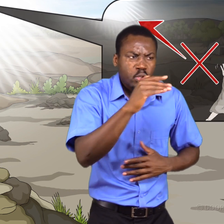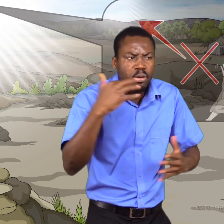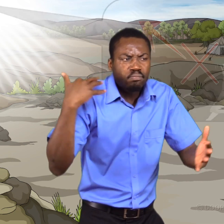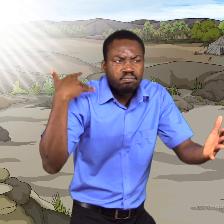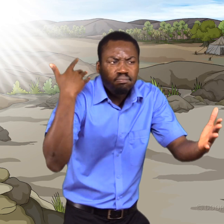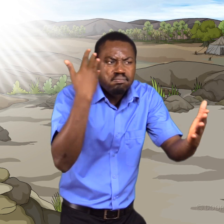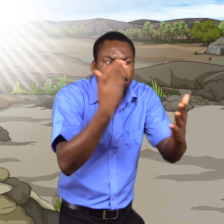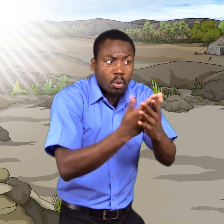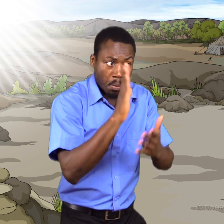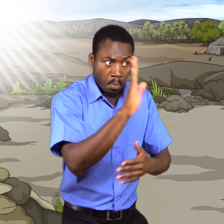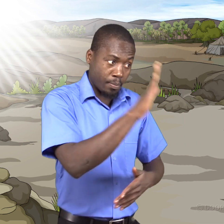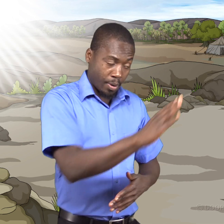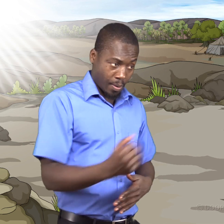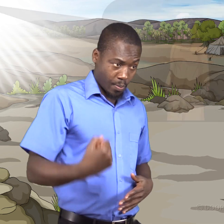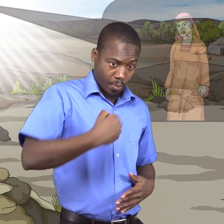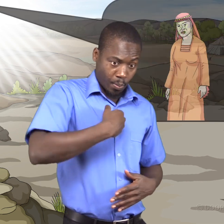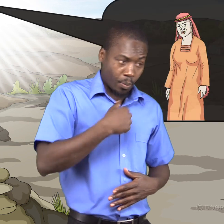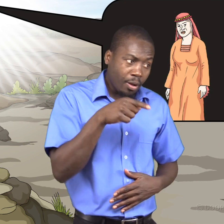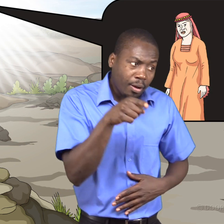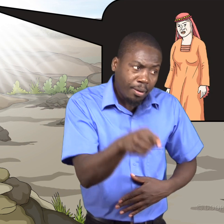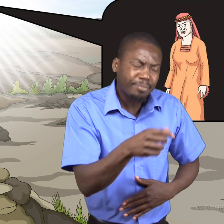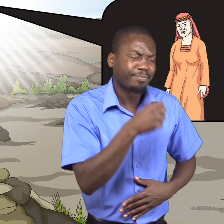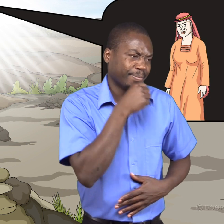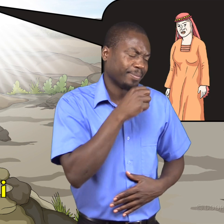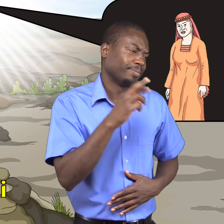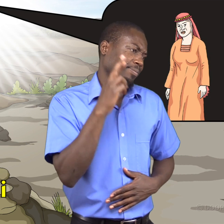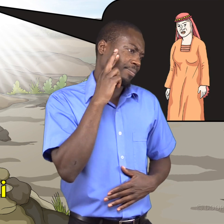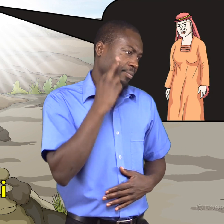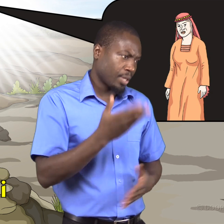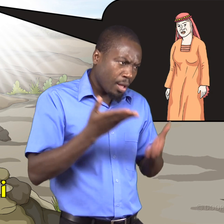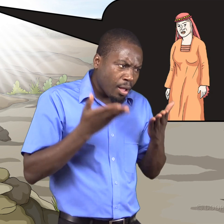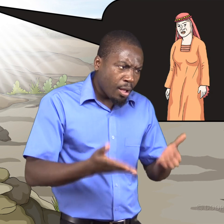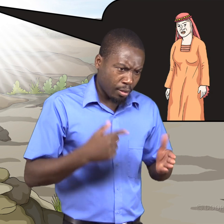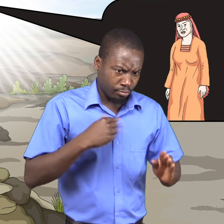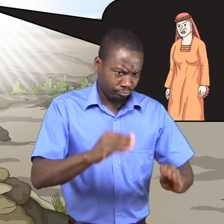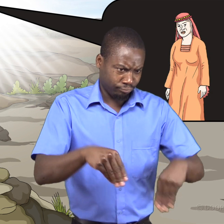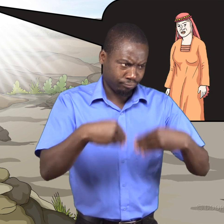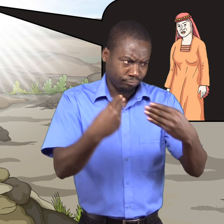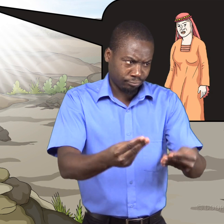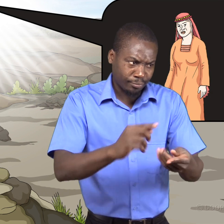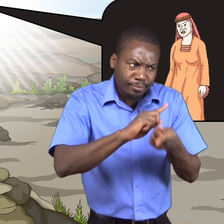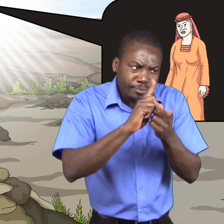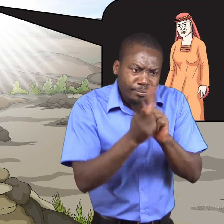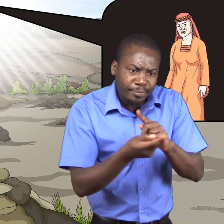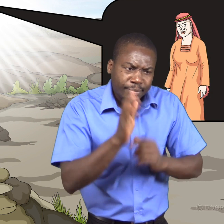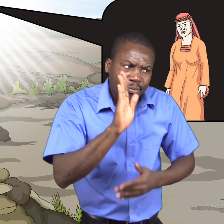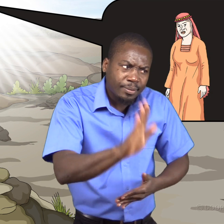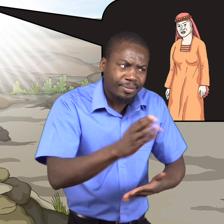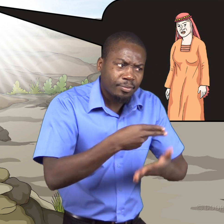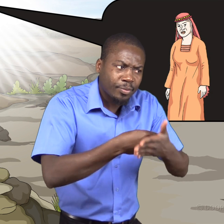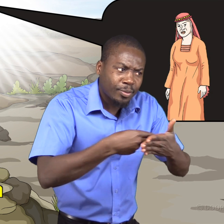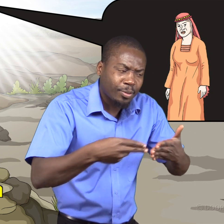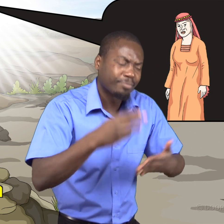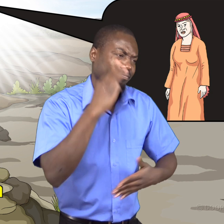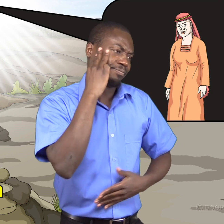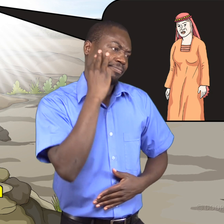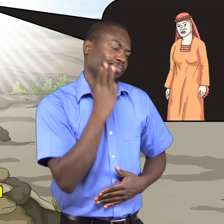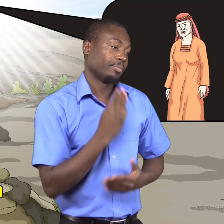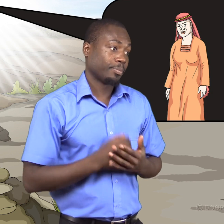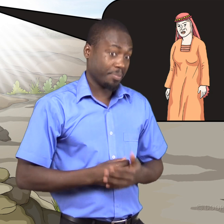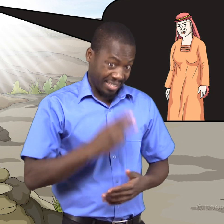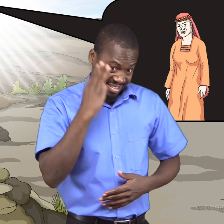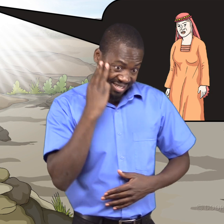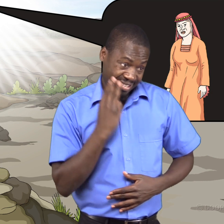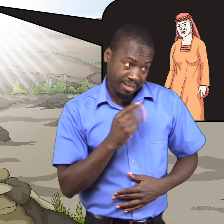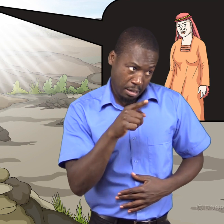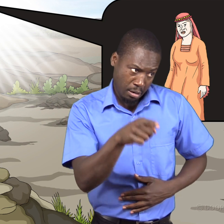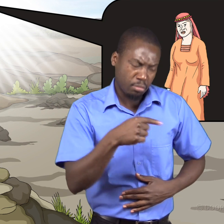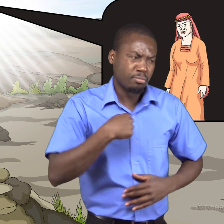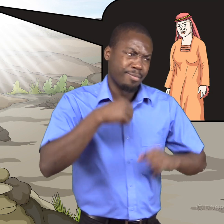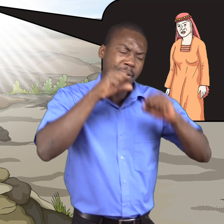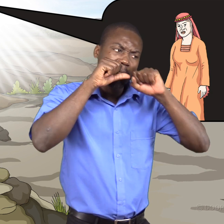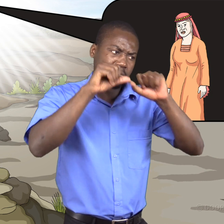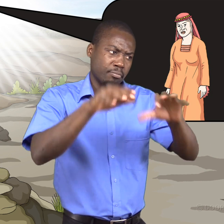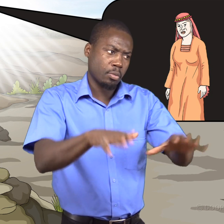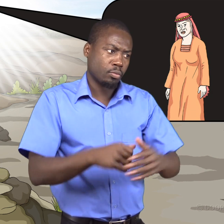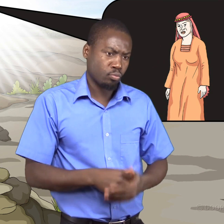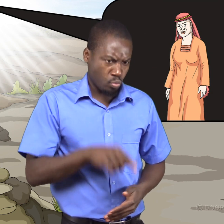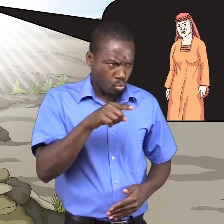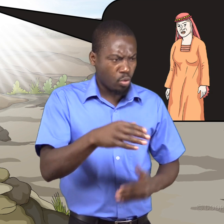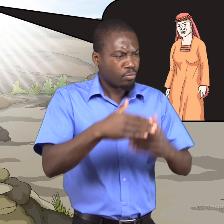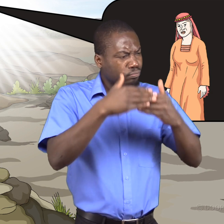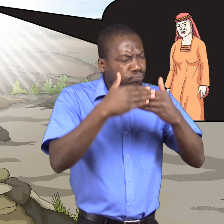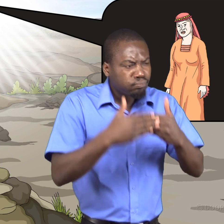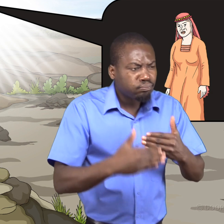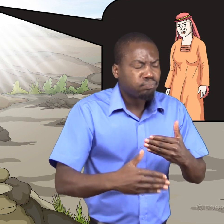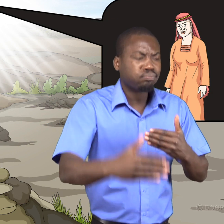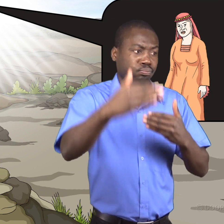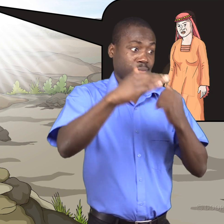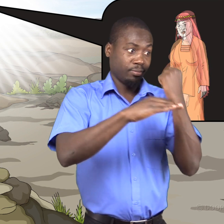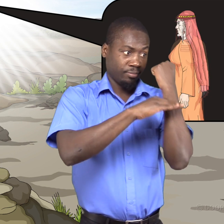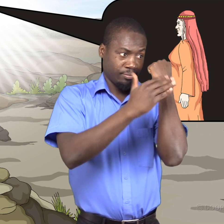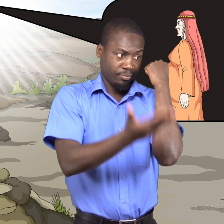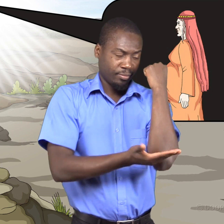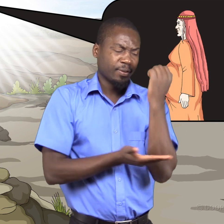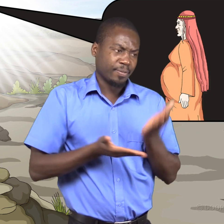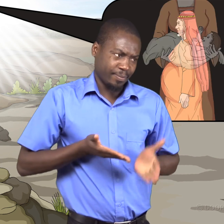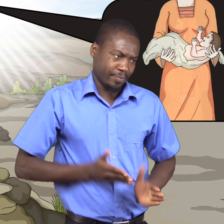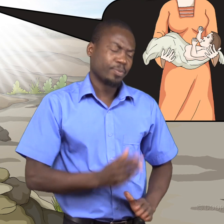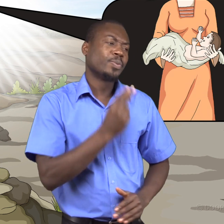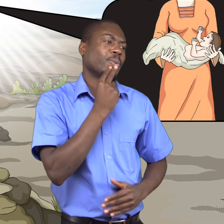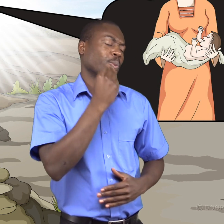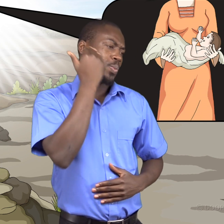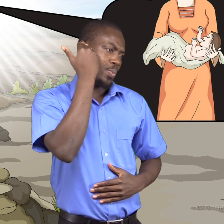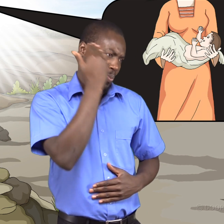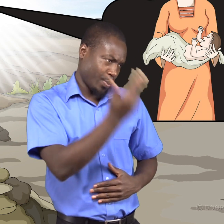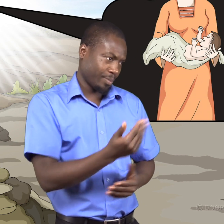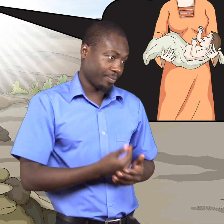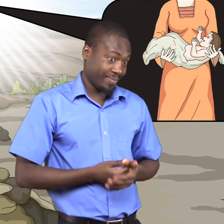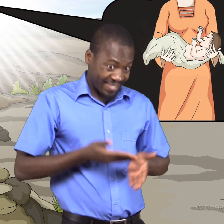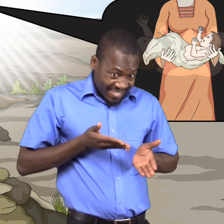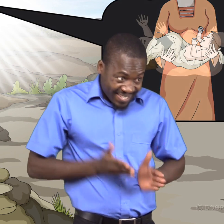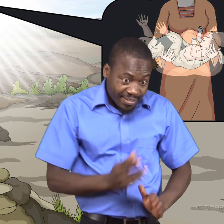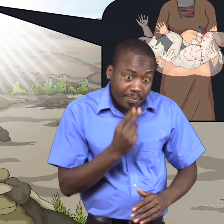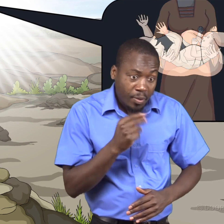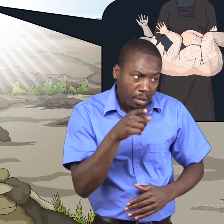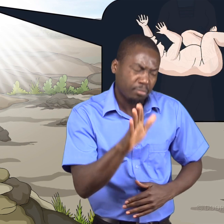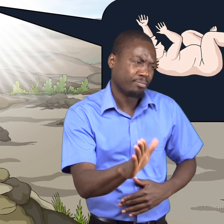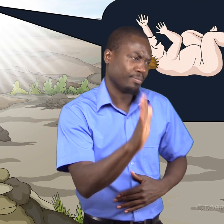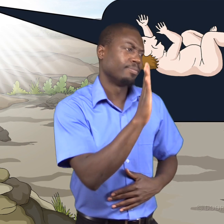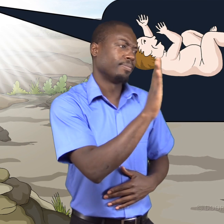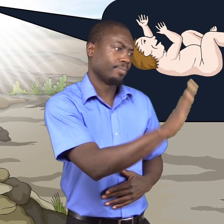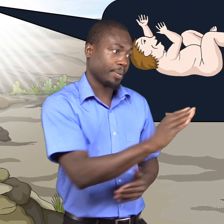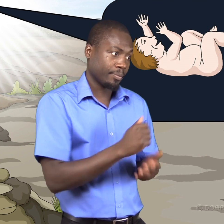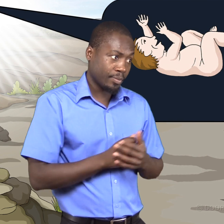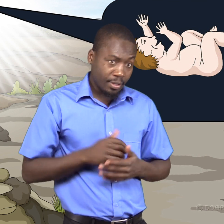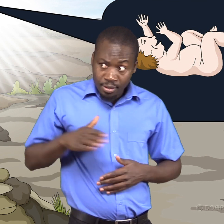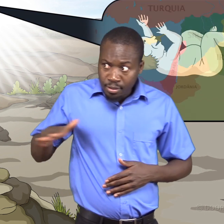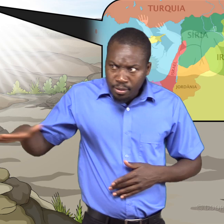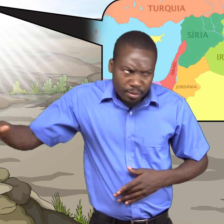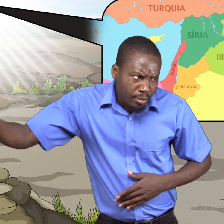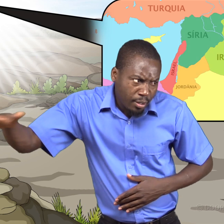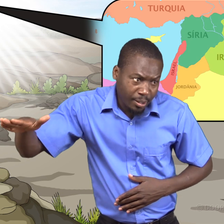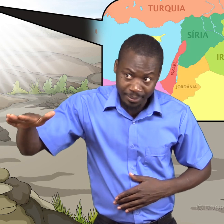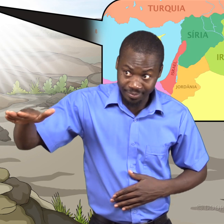Then God said to Abraham, “As for Sarai your wife, do not call her Sarai, for her name is to be Sarah. And I will bless her and will surely give you a son by her.